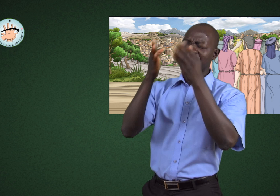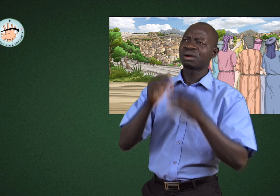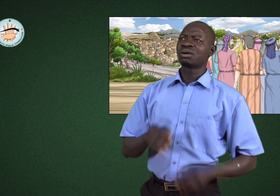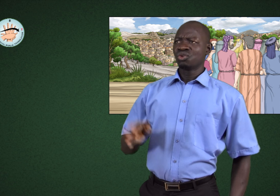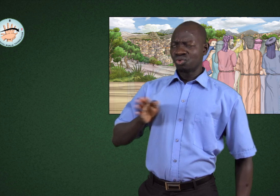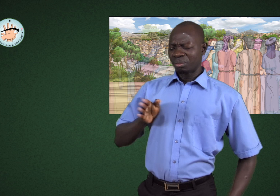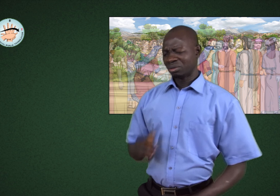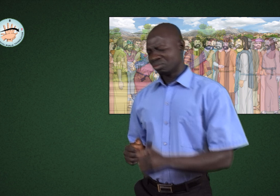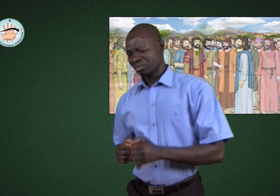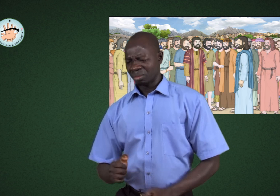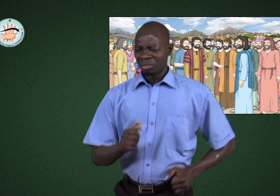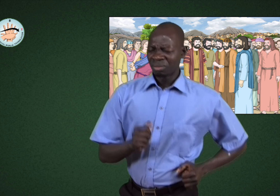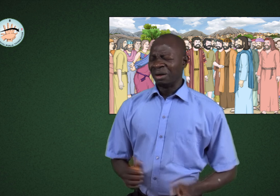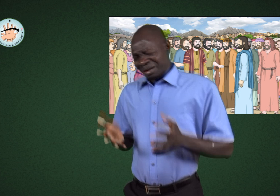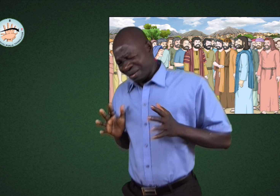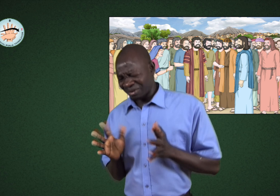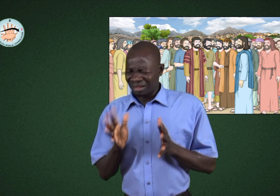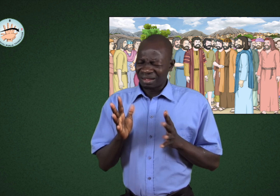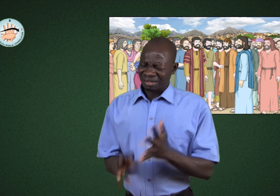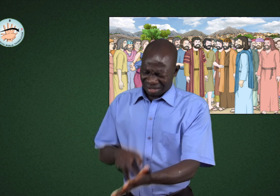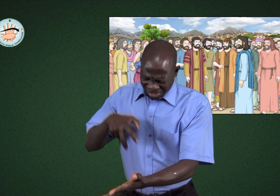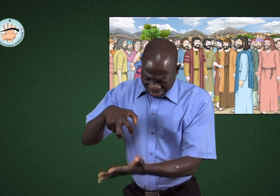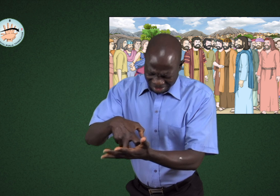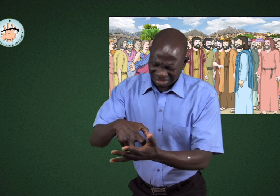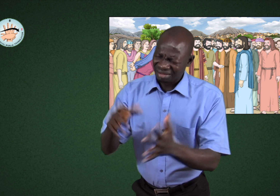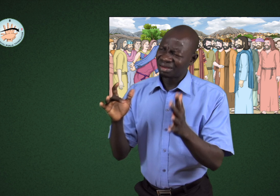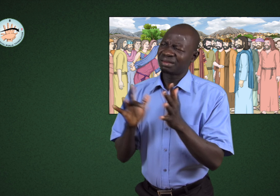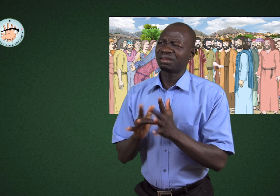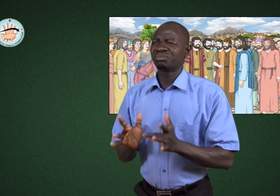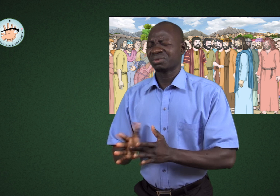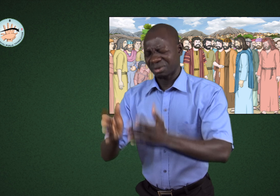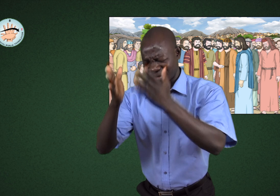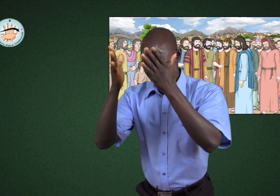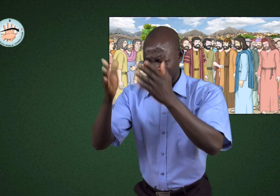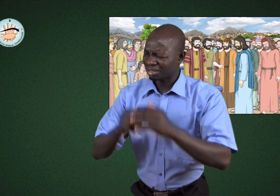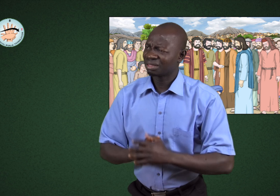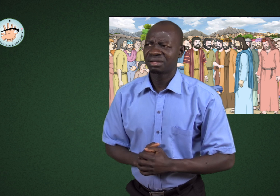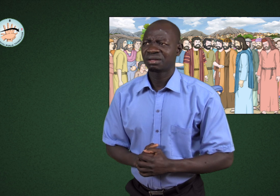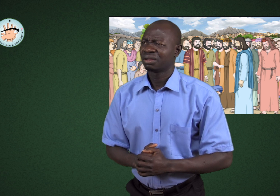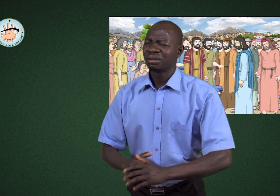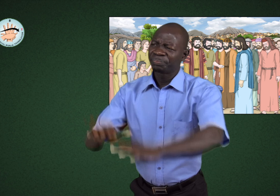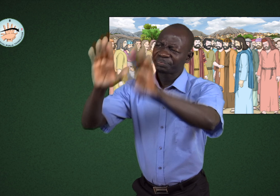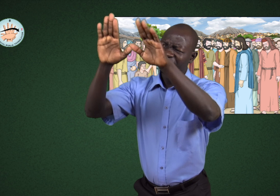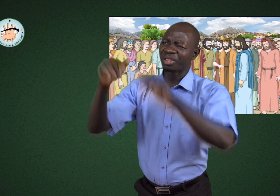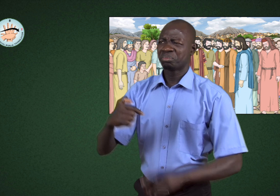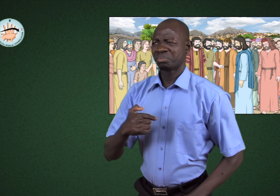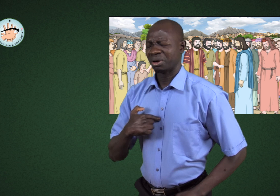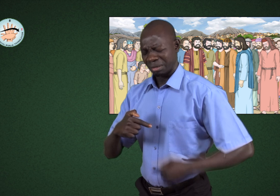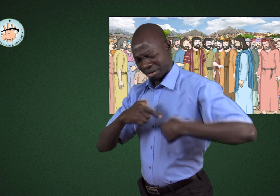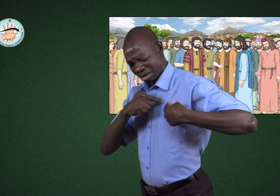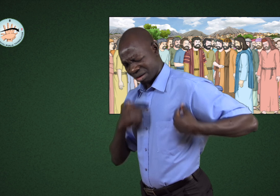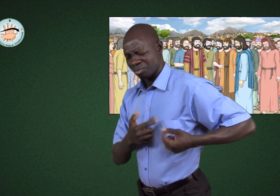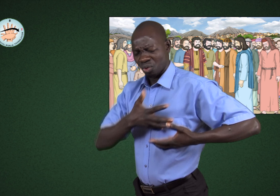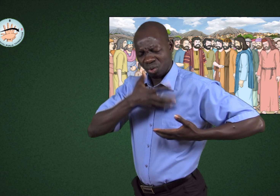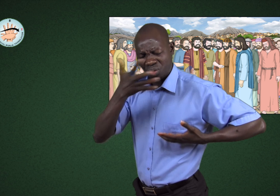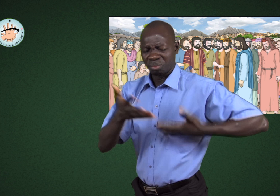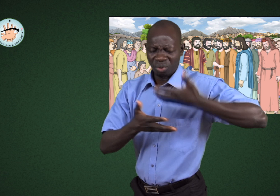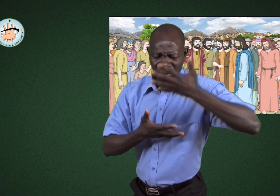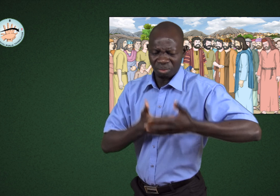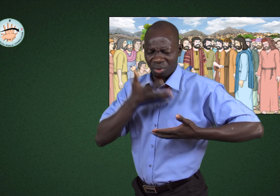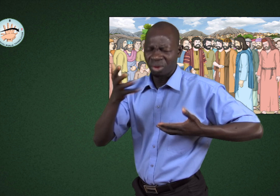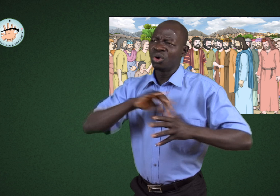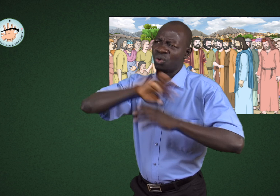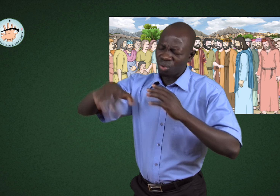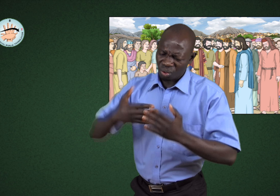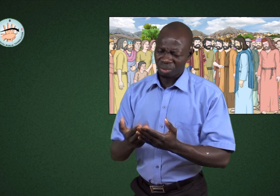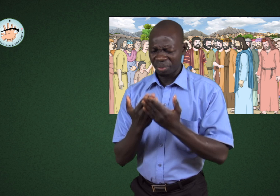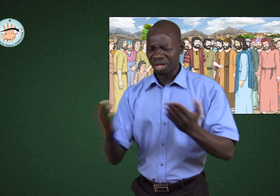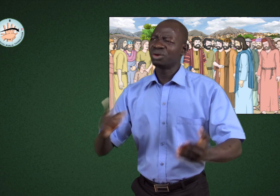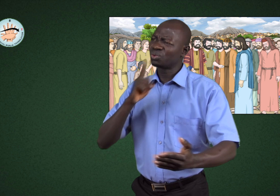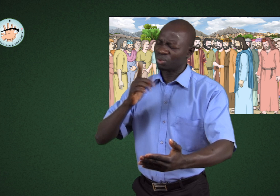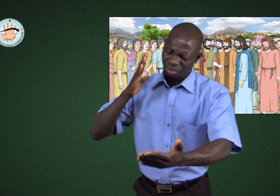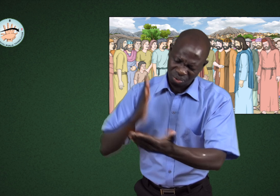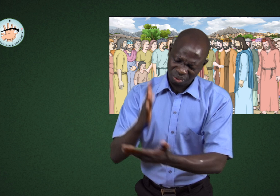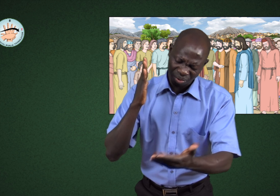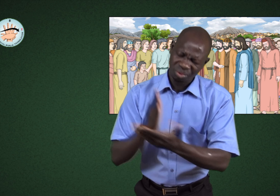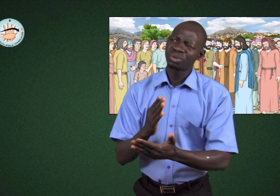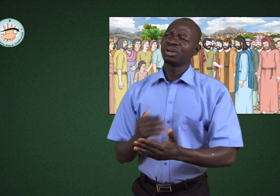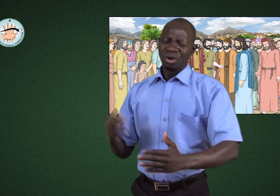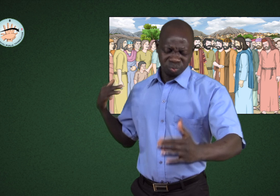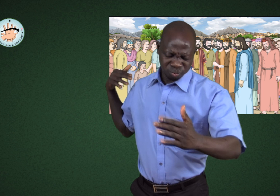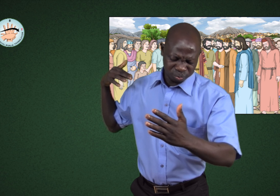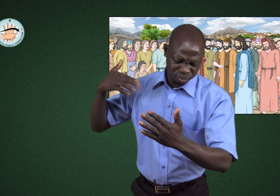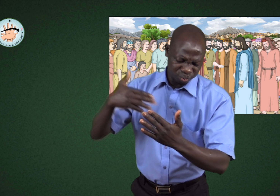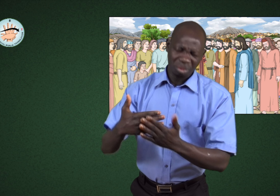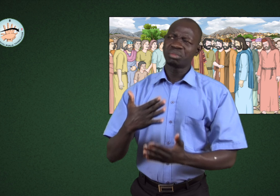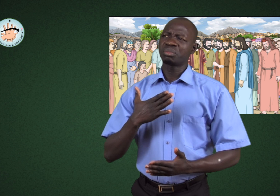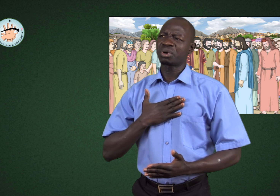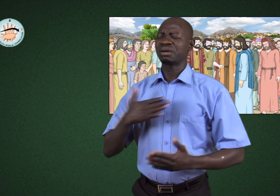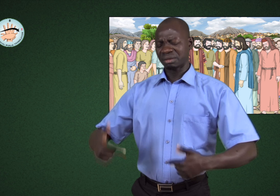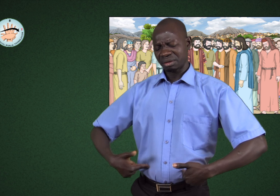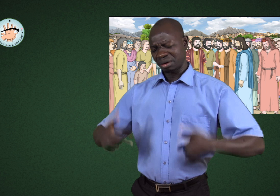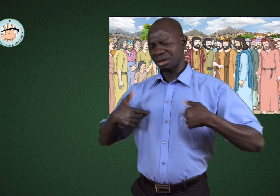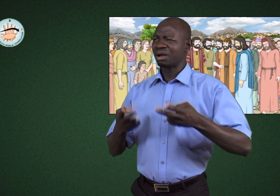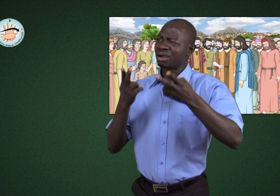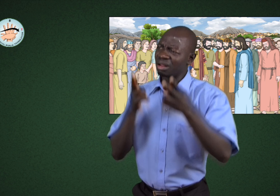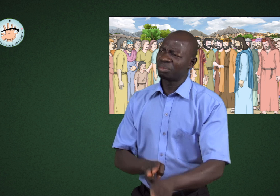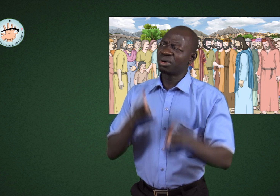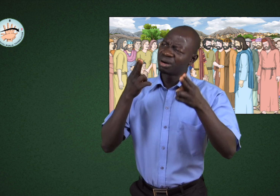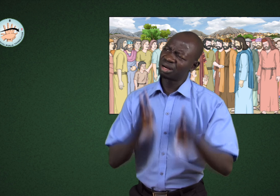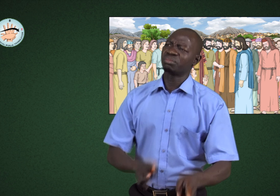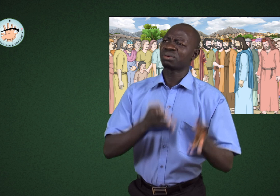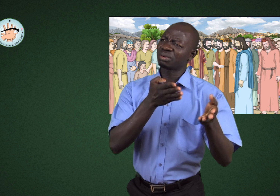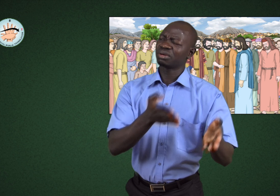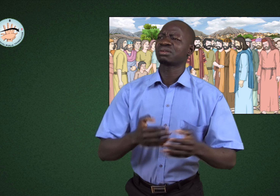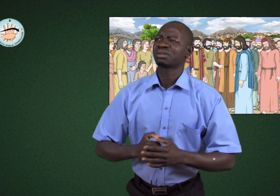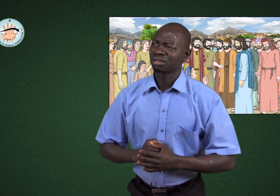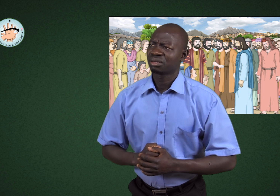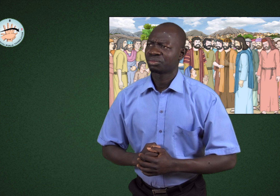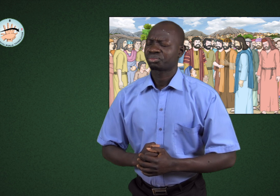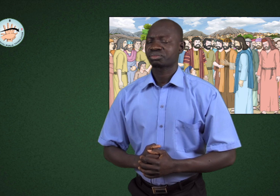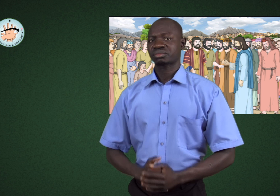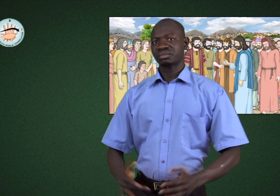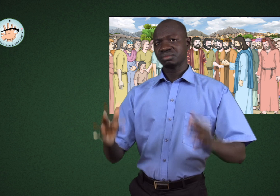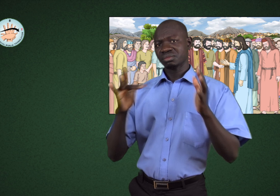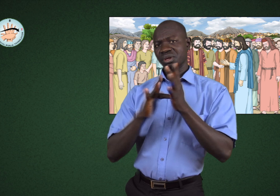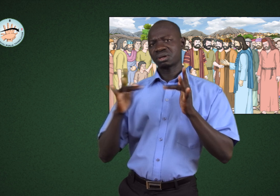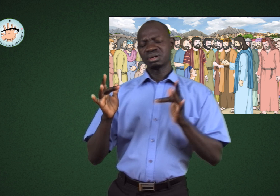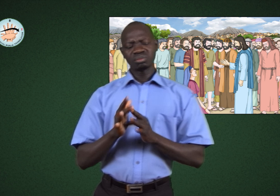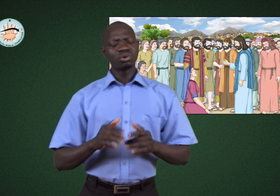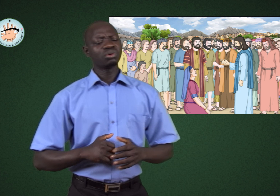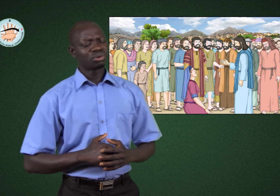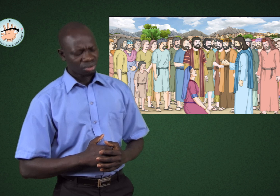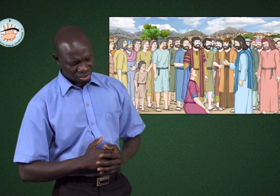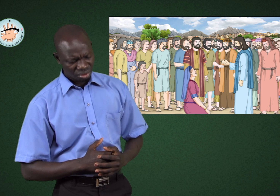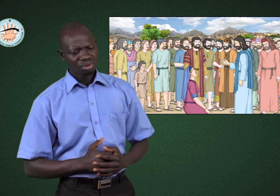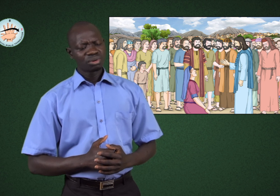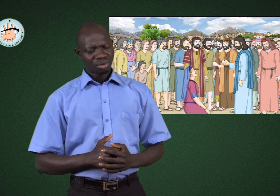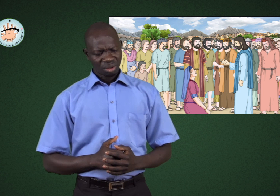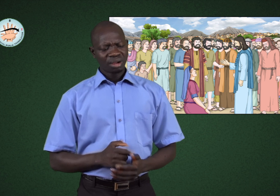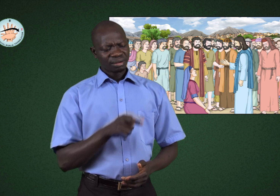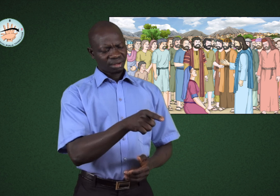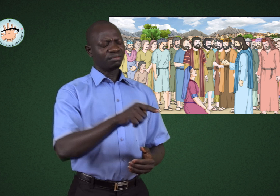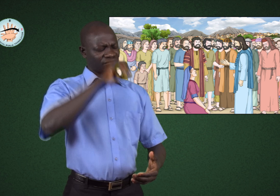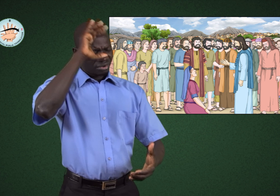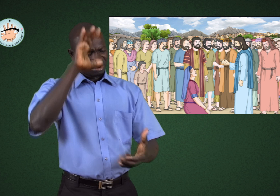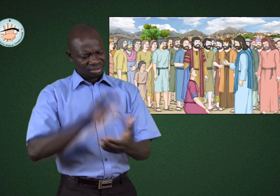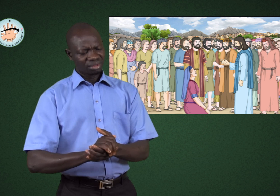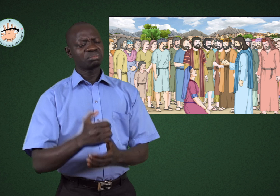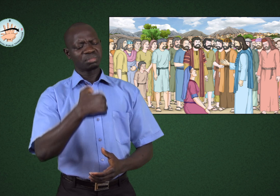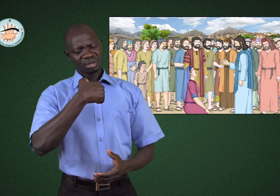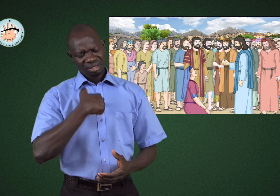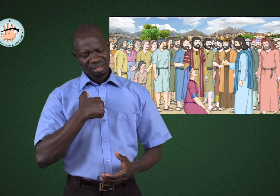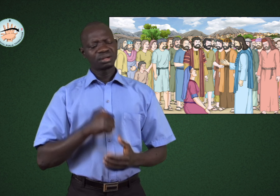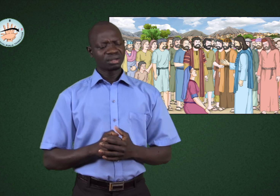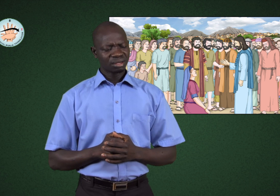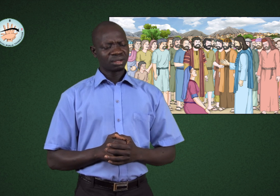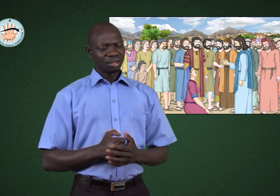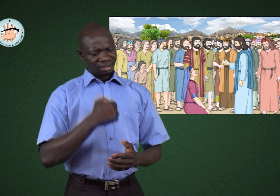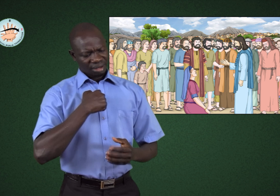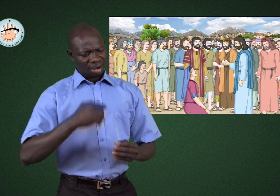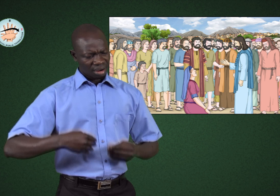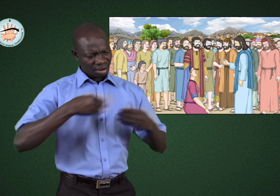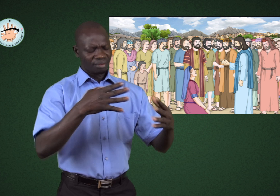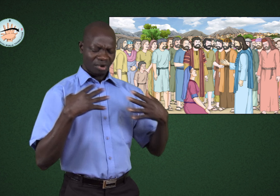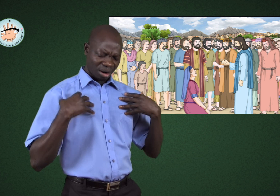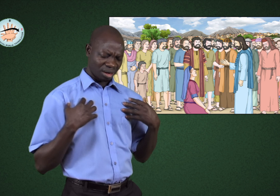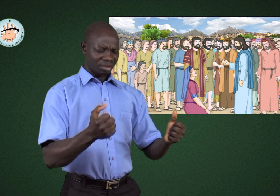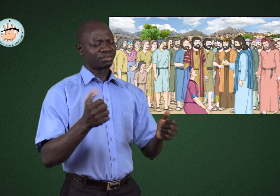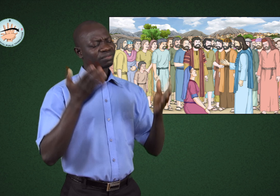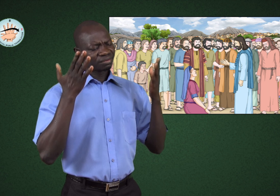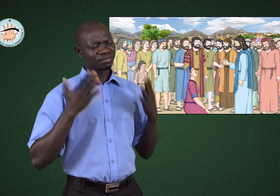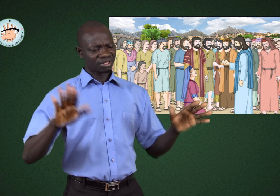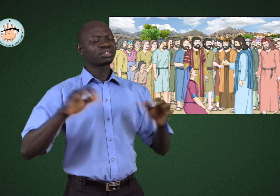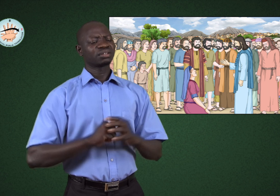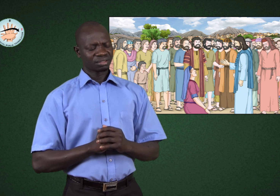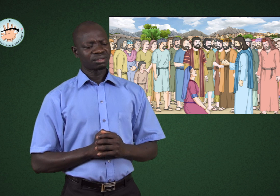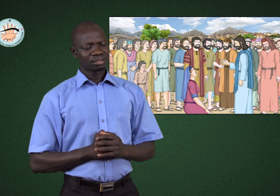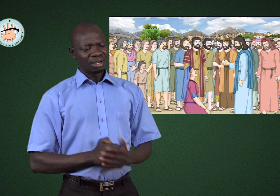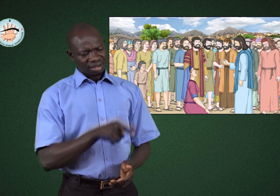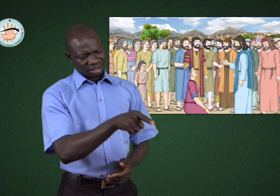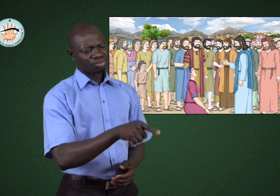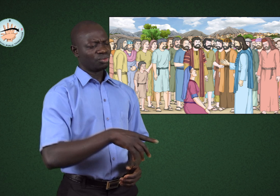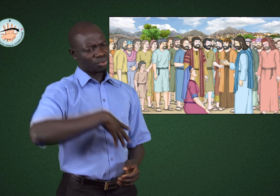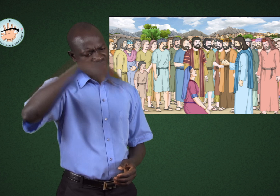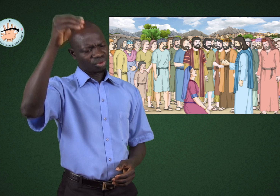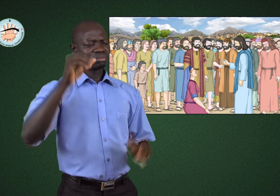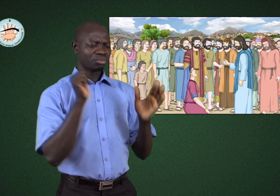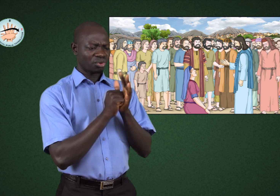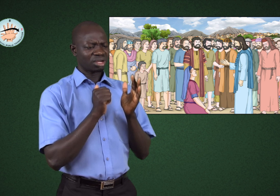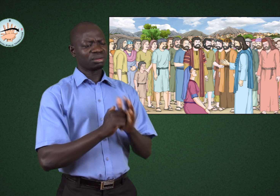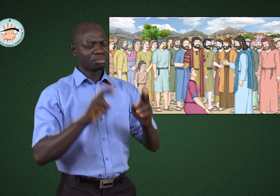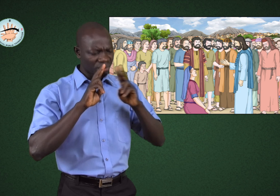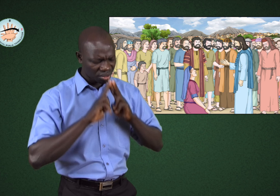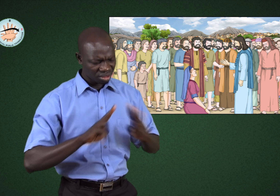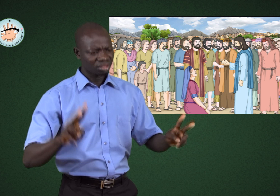Then the woman, knowing what had happened to her, came and fell down before Him trembling in fear, and she told Him the whole truth.